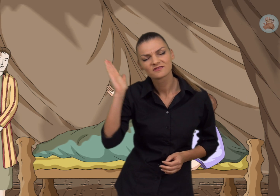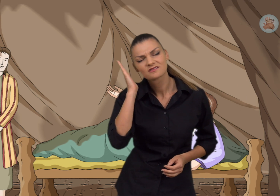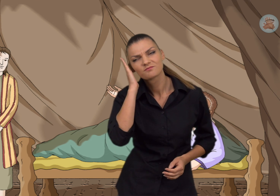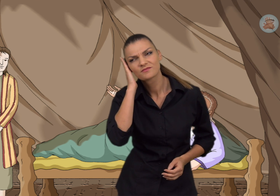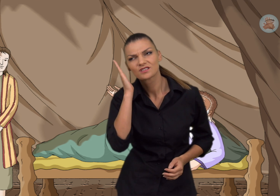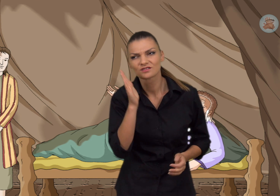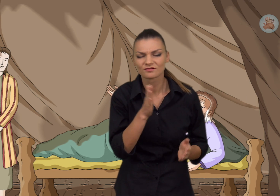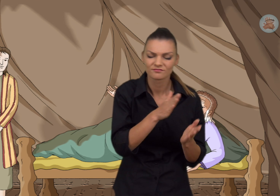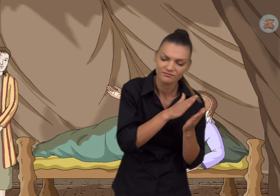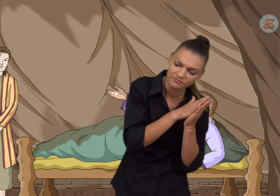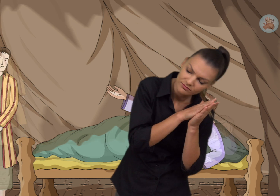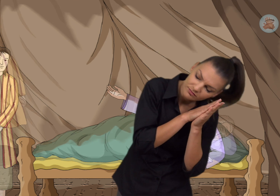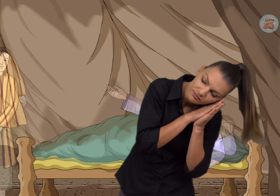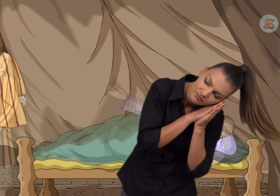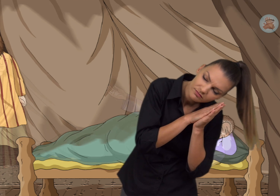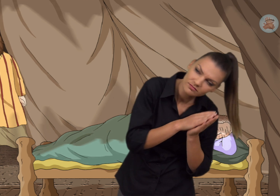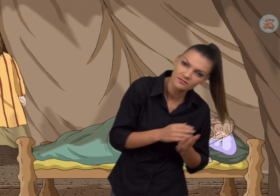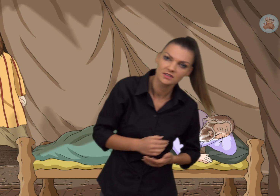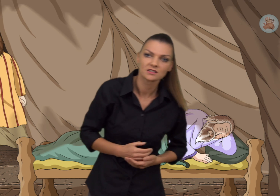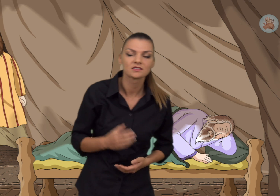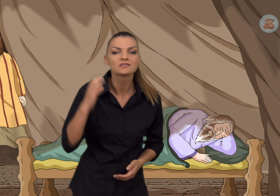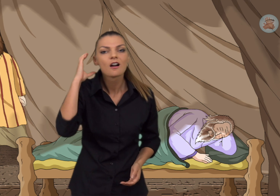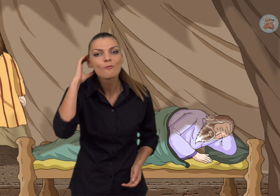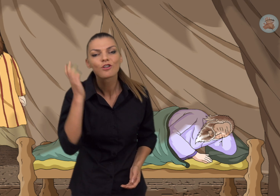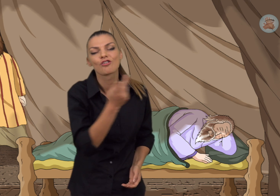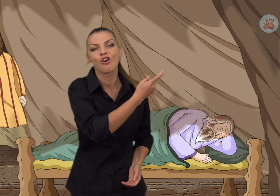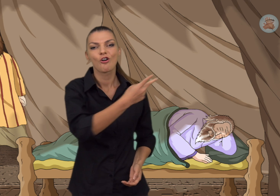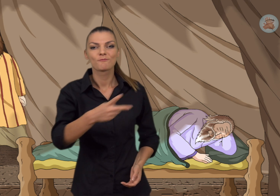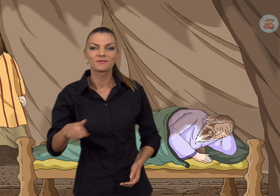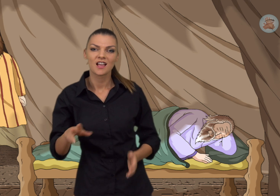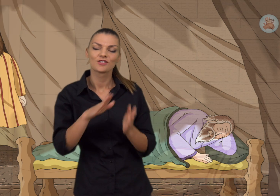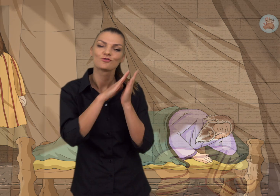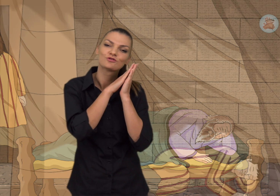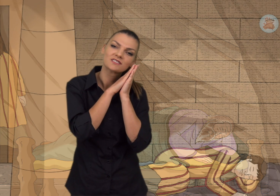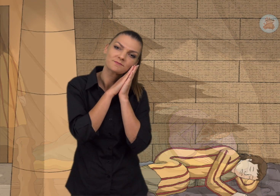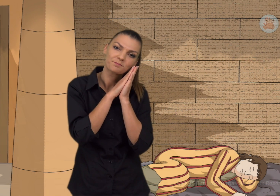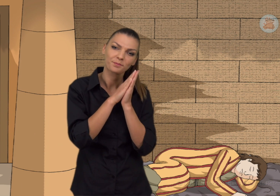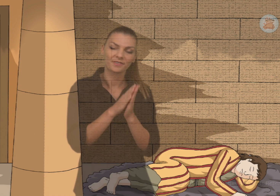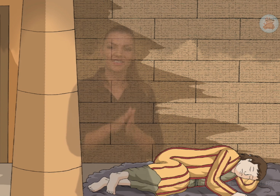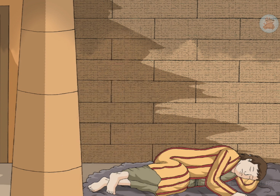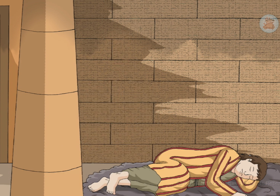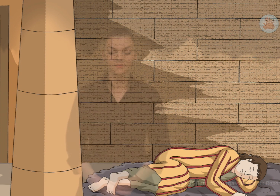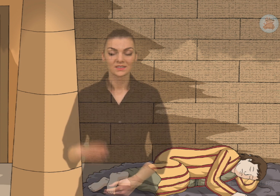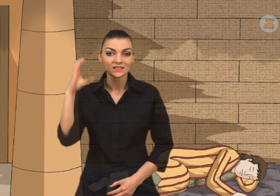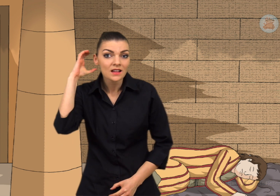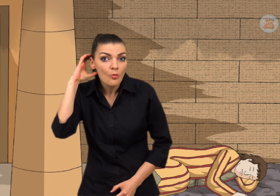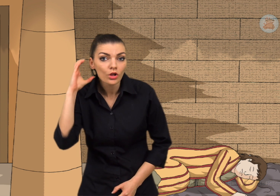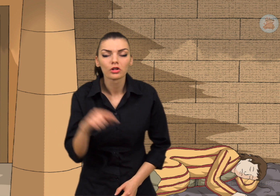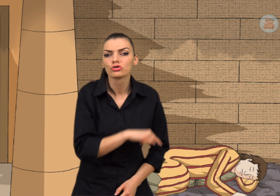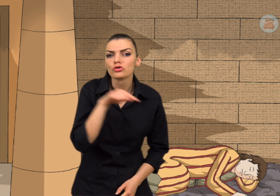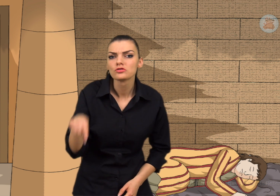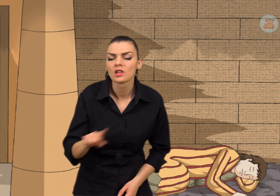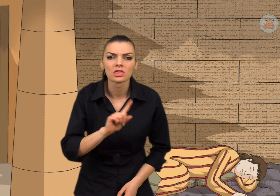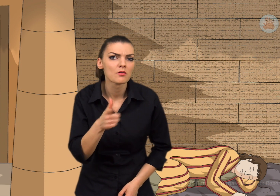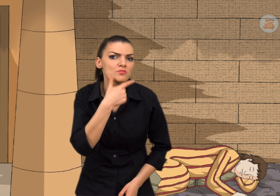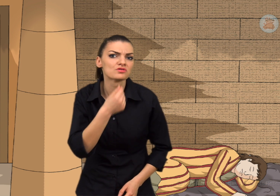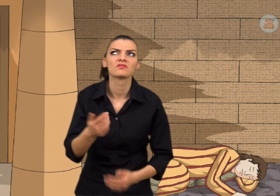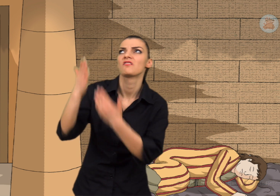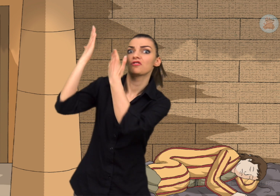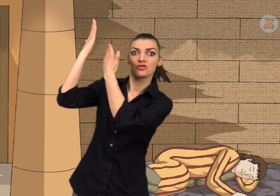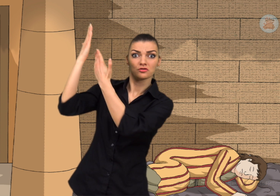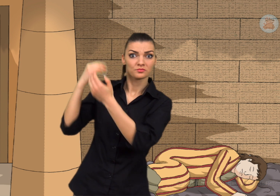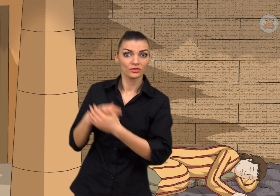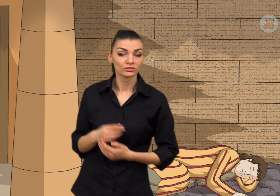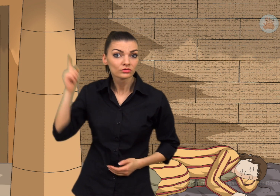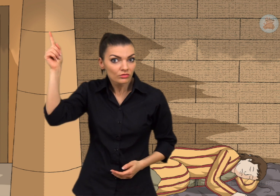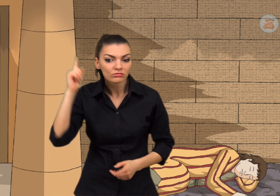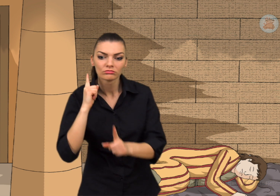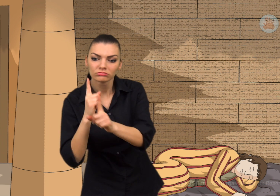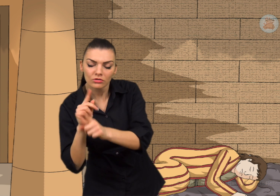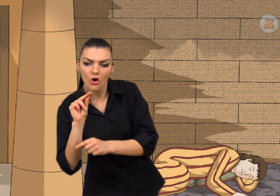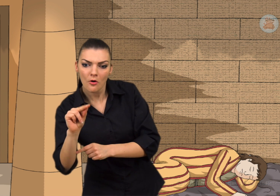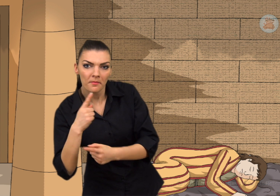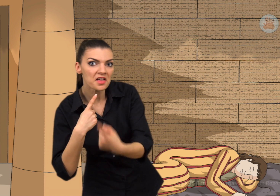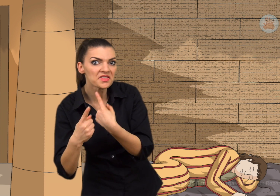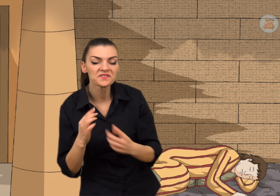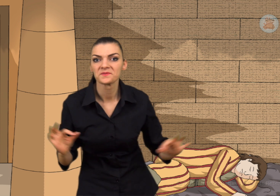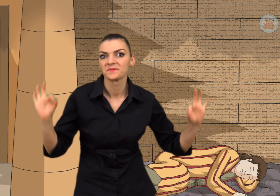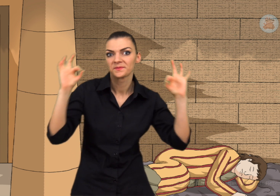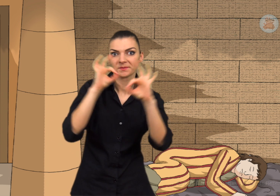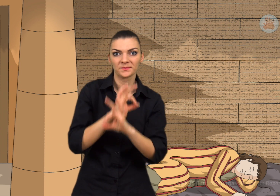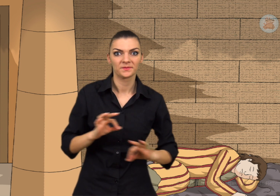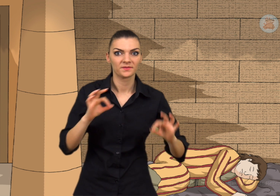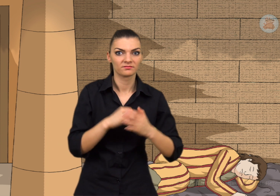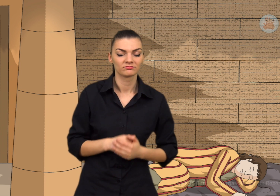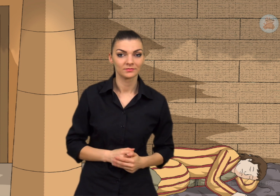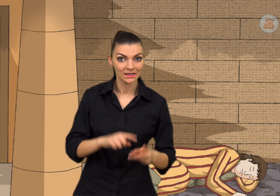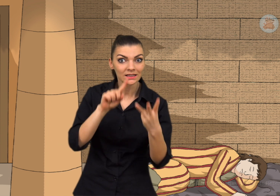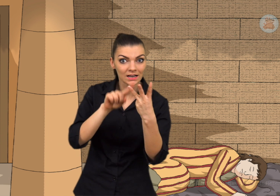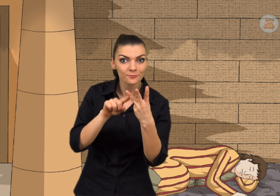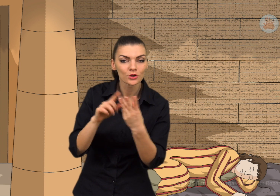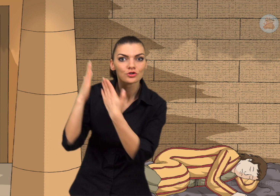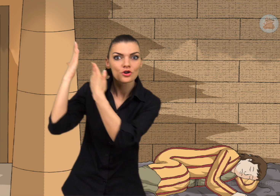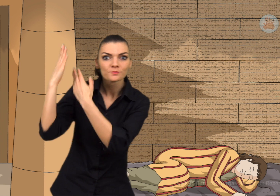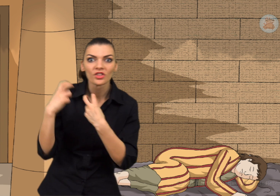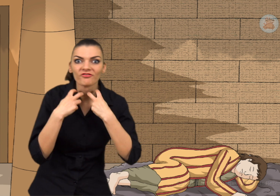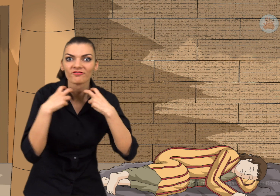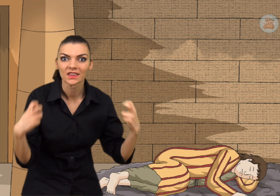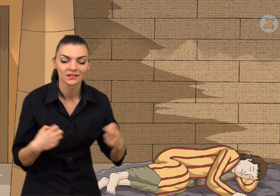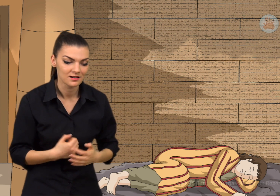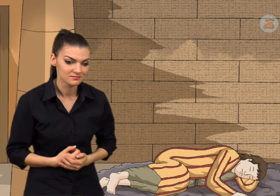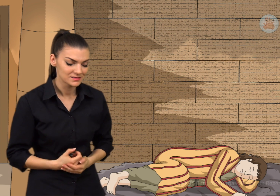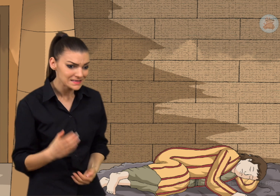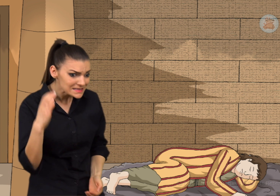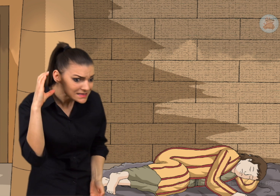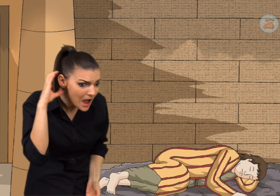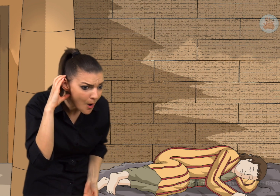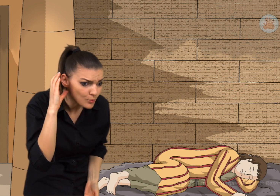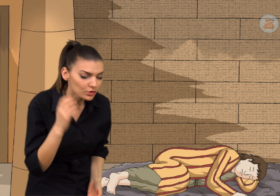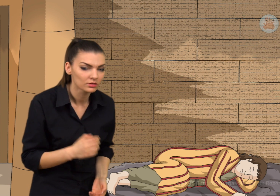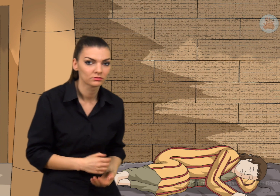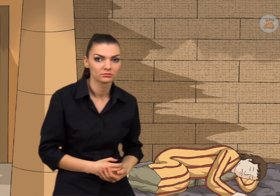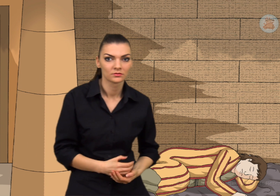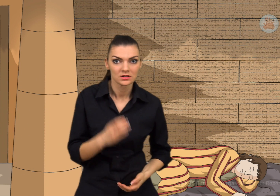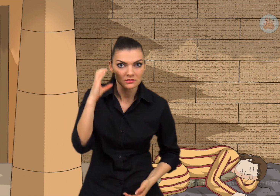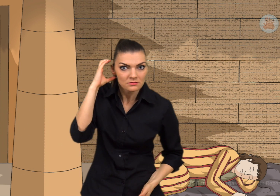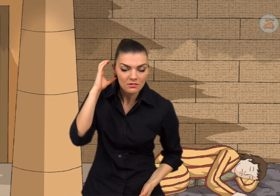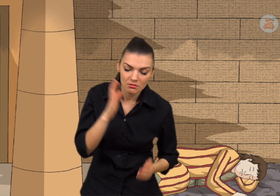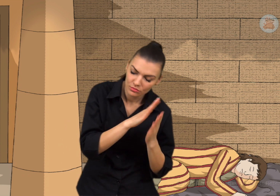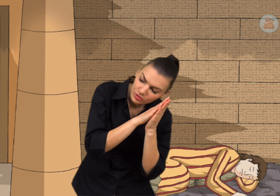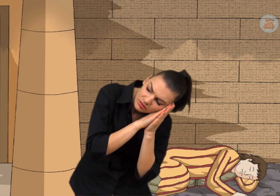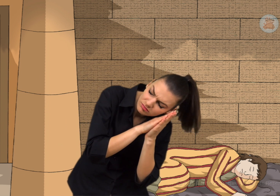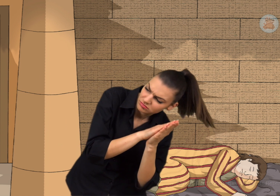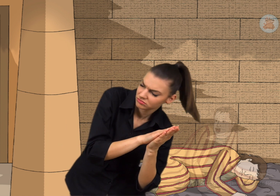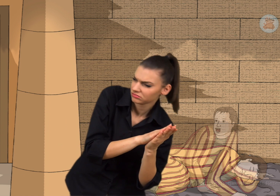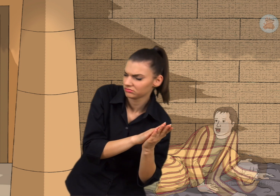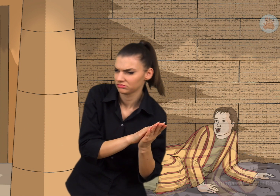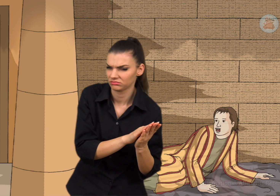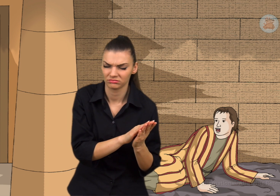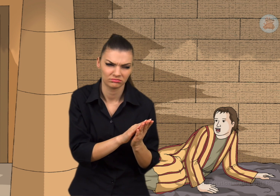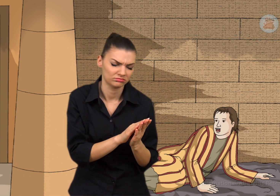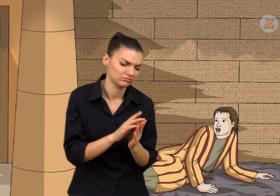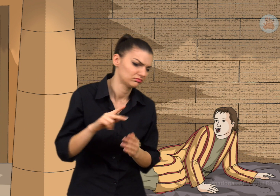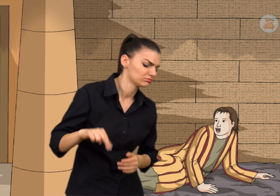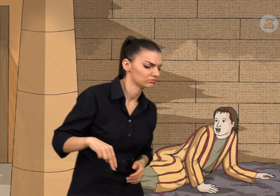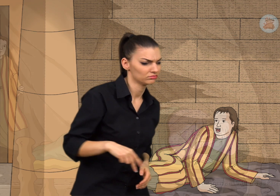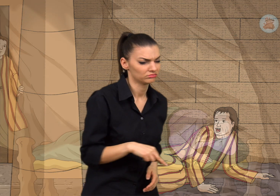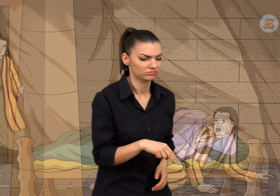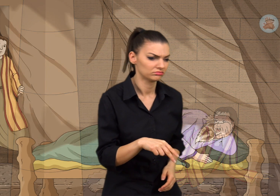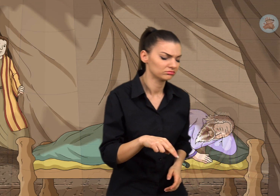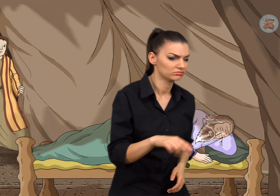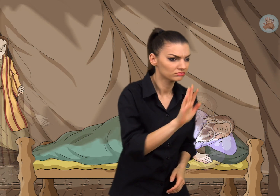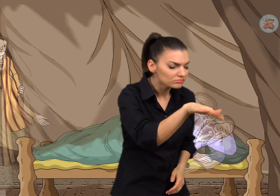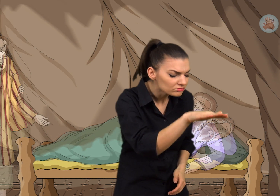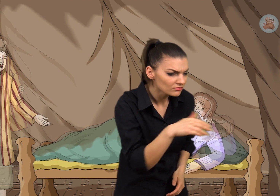Now Samuel did not yet know the LORD, because the word of the LORD had not yet been revealed to him. Once again, for the third time, the LORD called to Samuel.